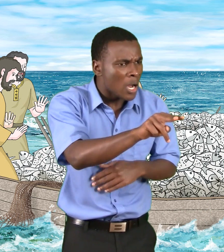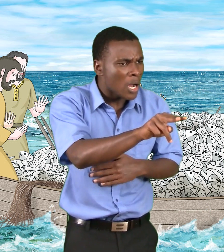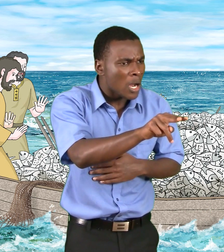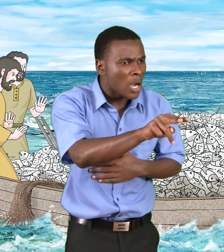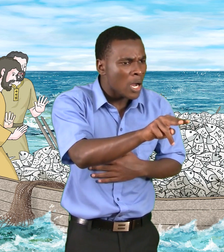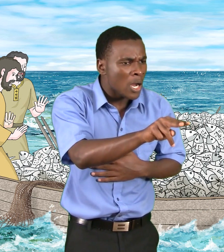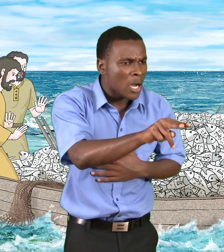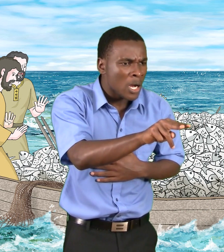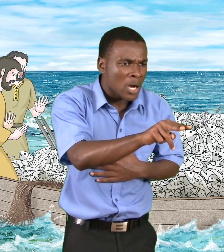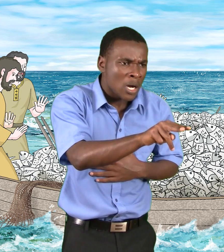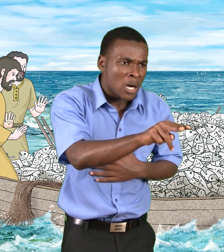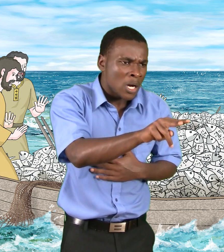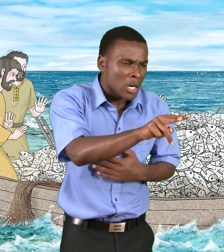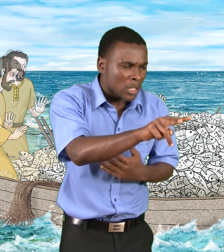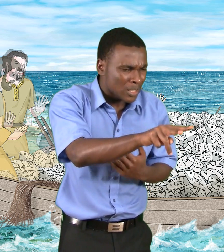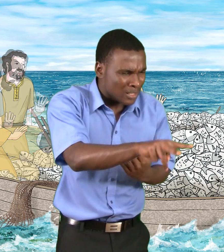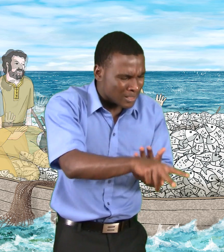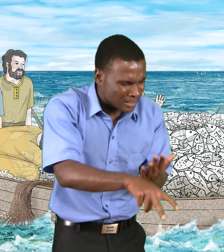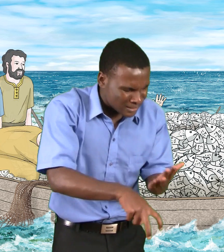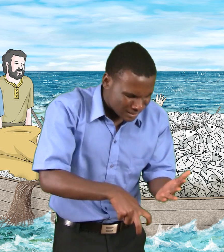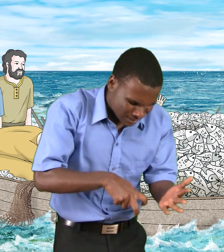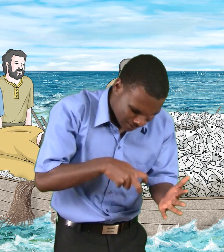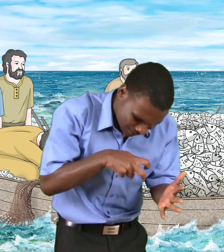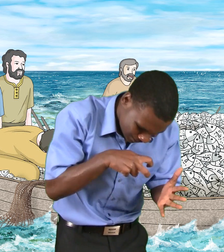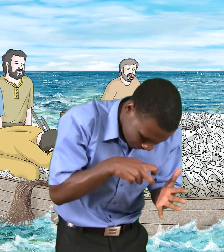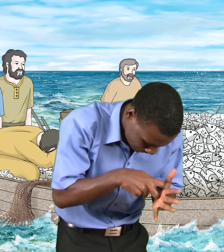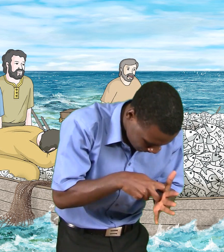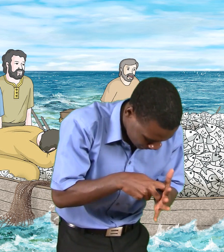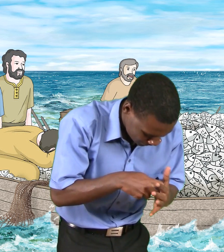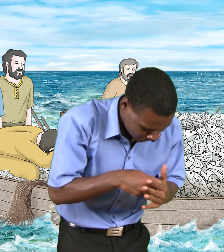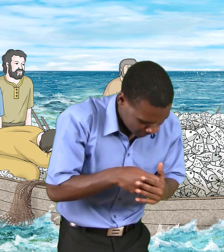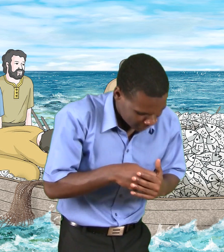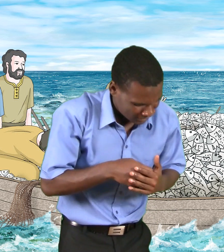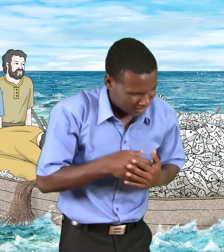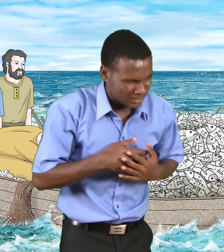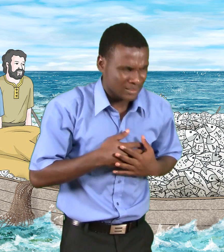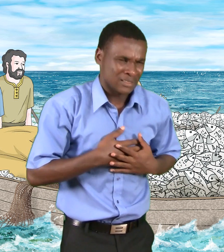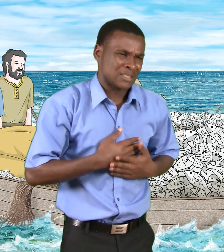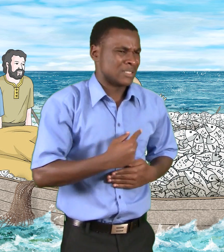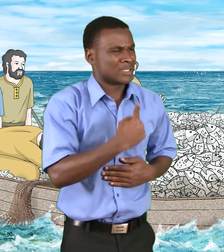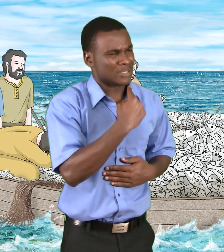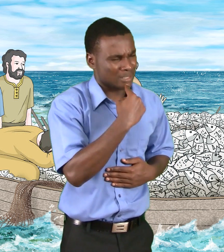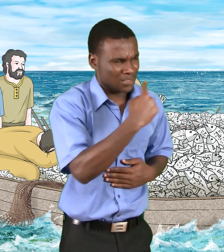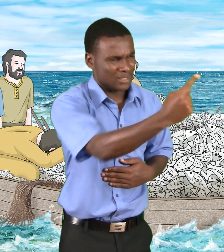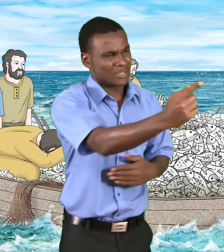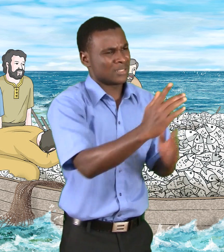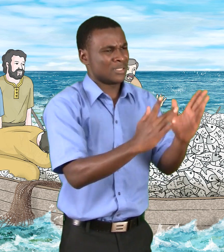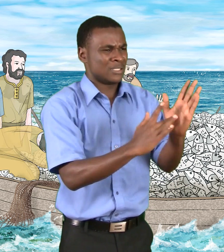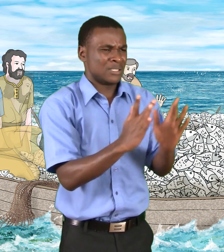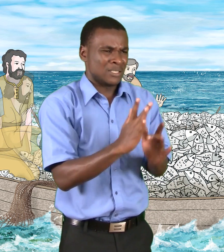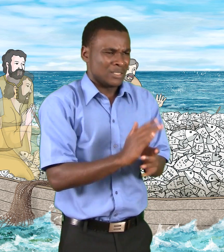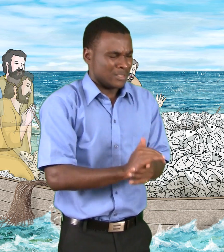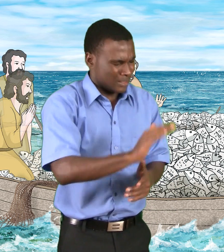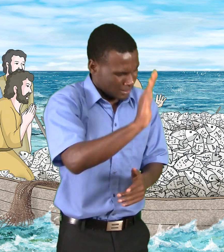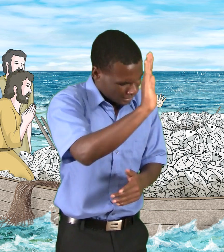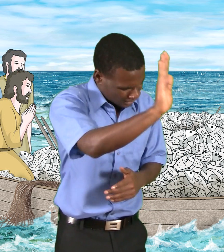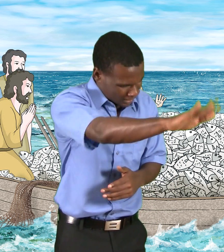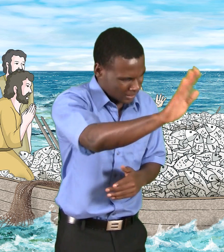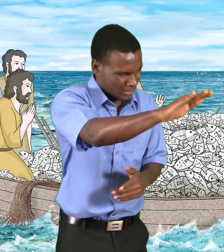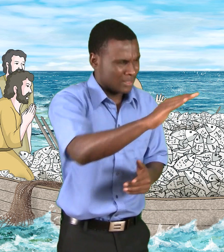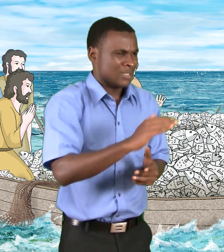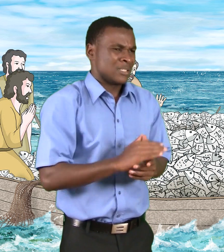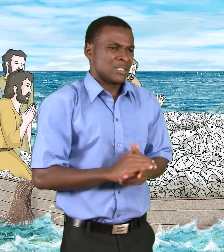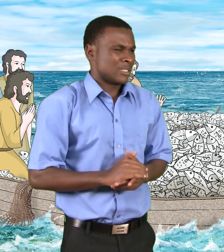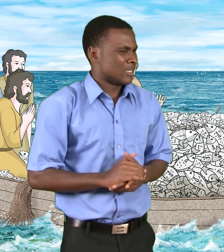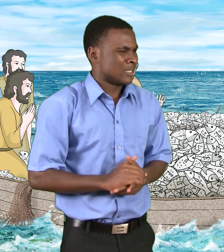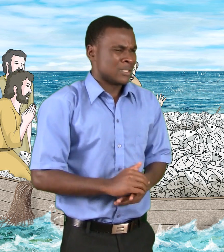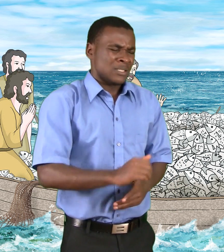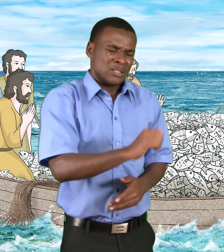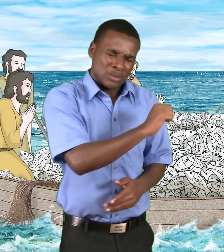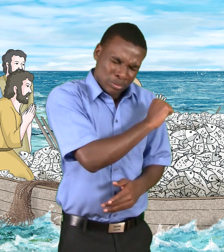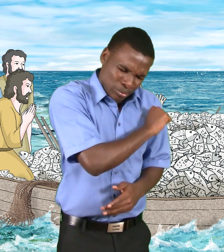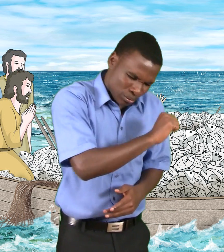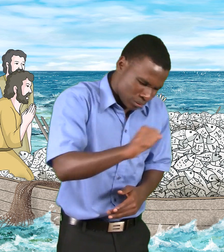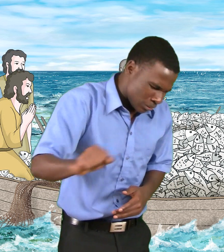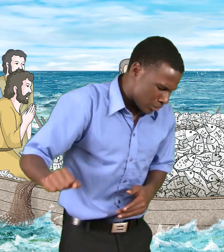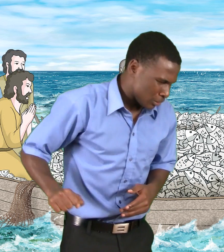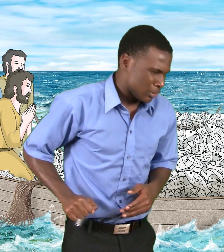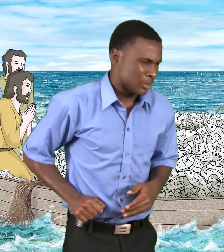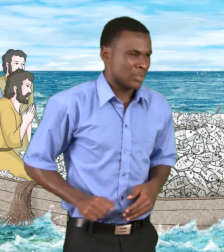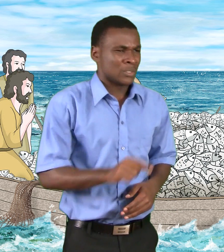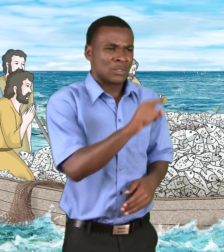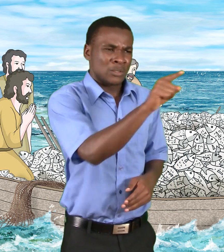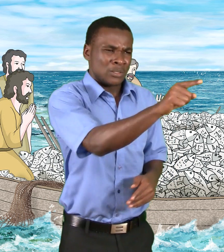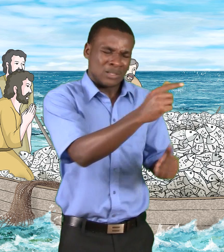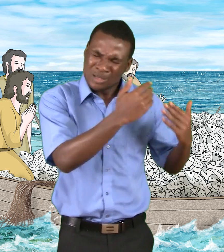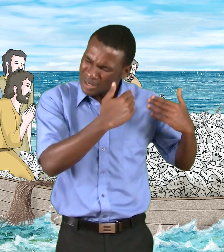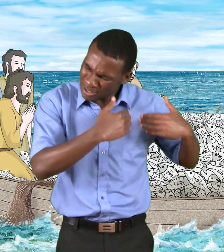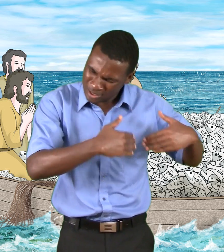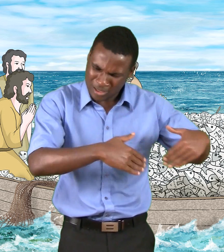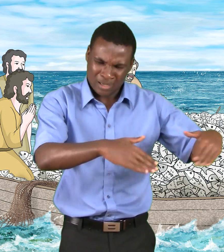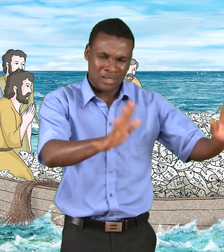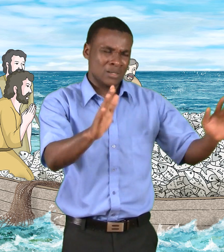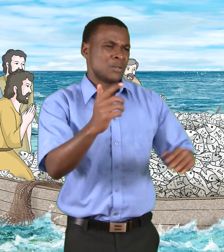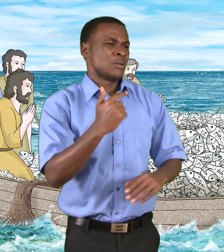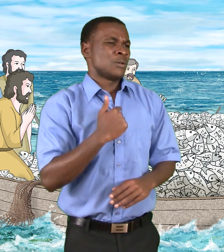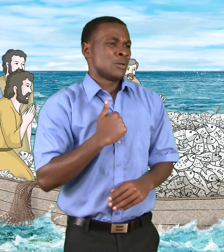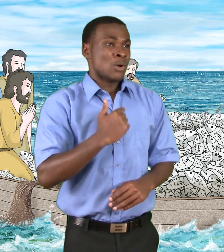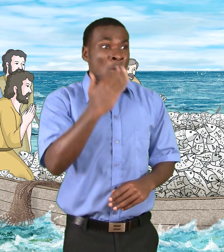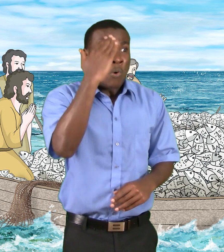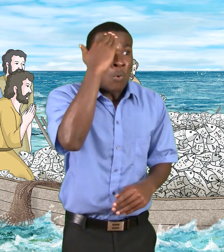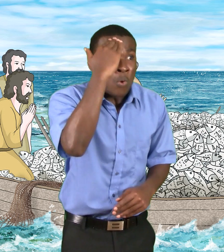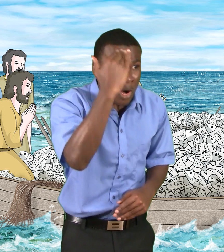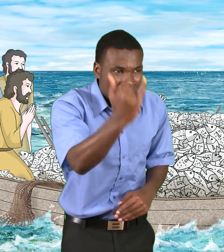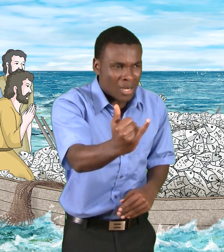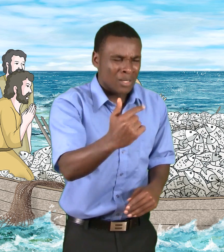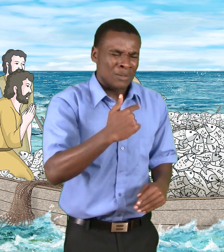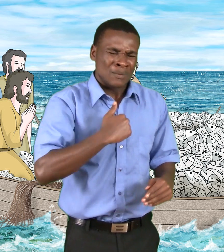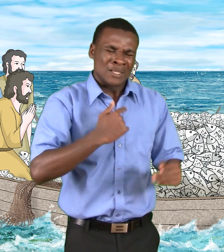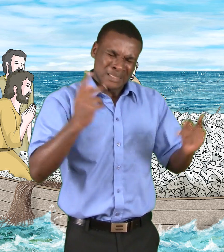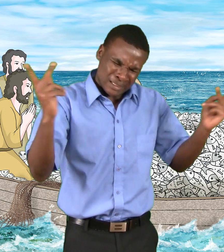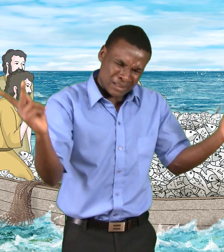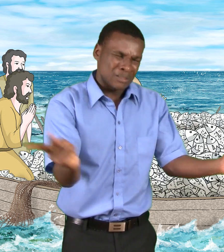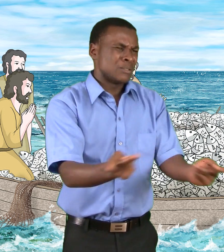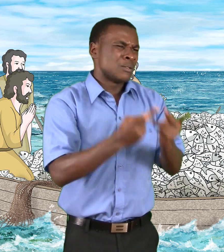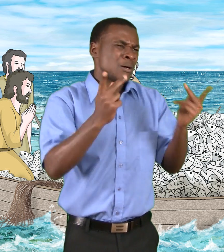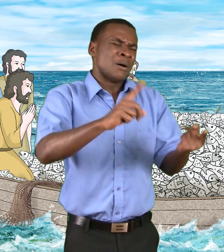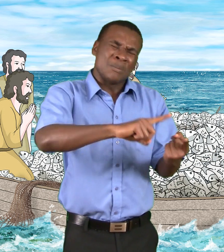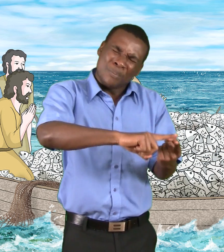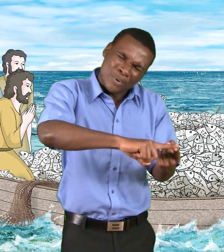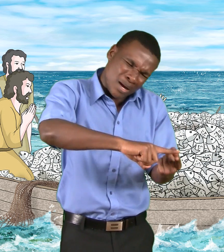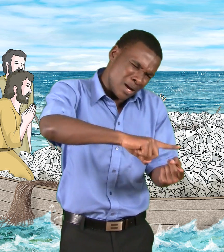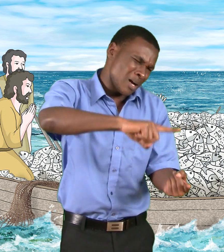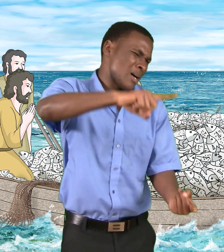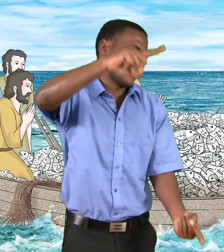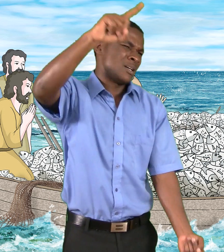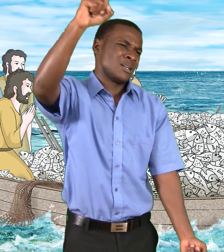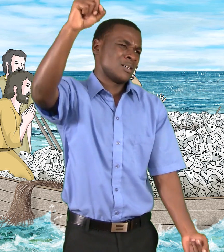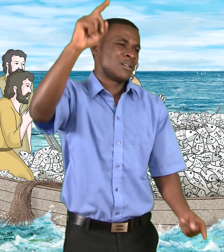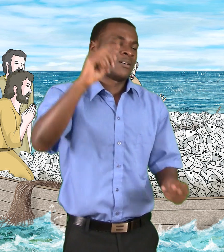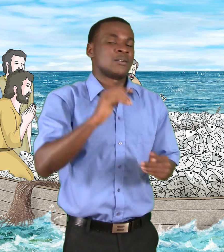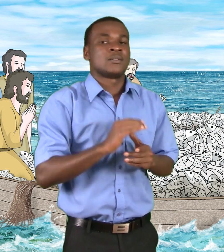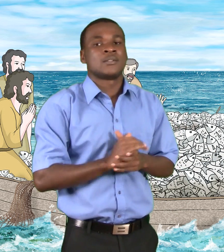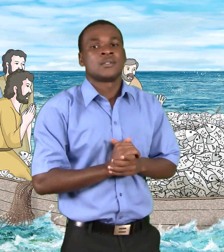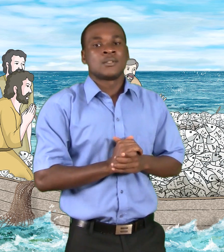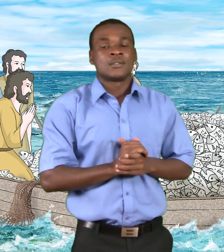When Simon Peter saw this, he fell at Jesus’ knees. “Go away from me, Lord,” he said, “for I am a sinful man.”